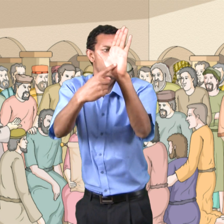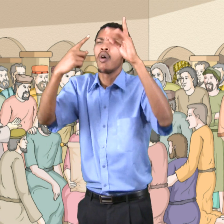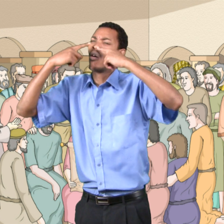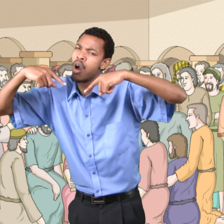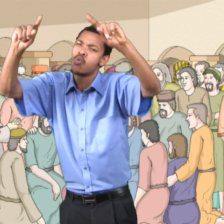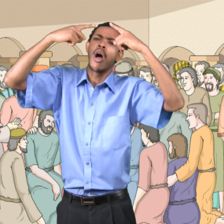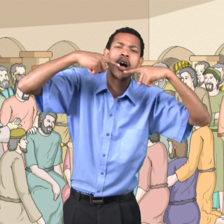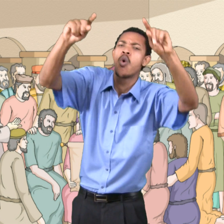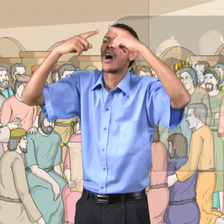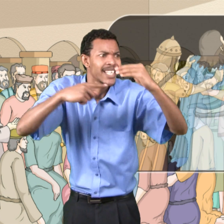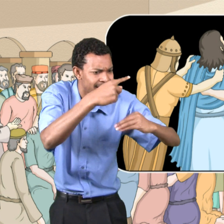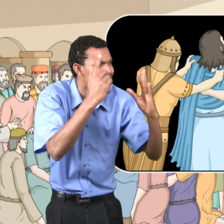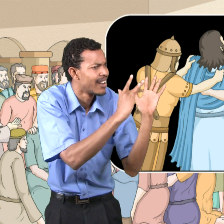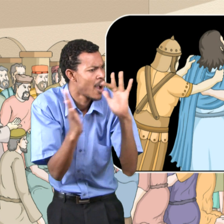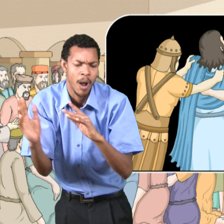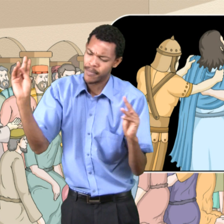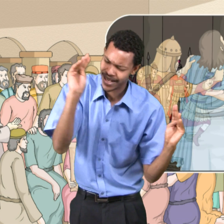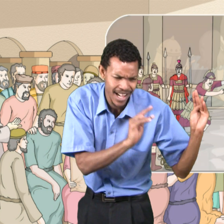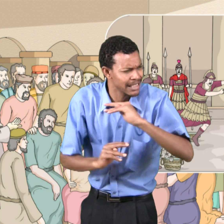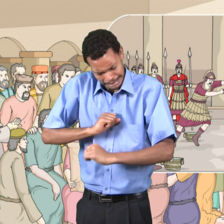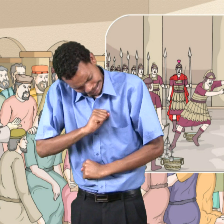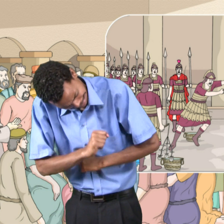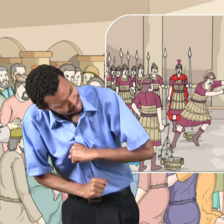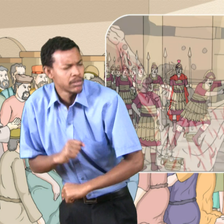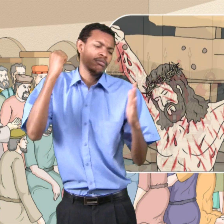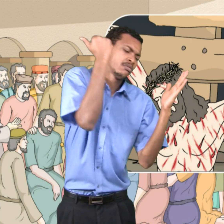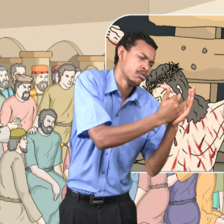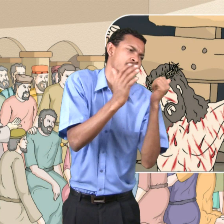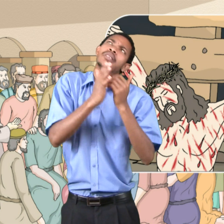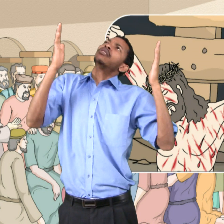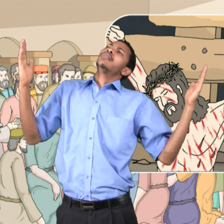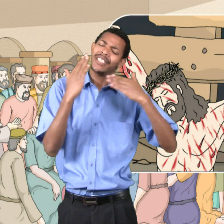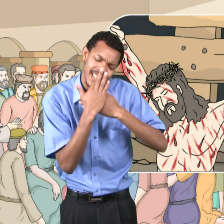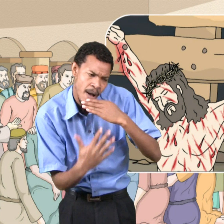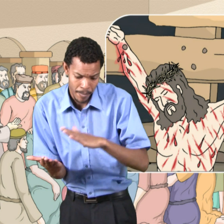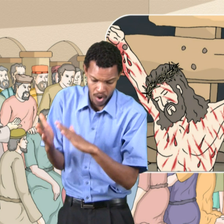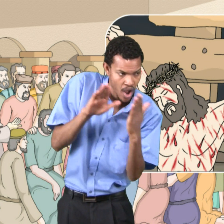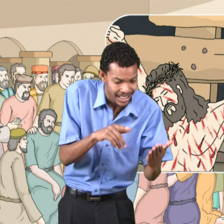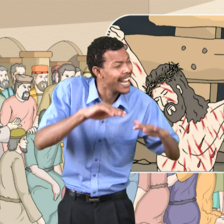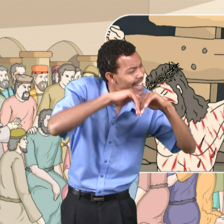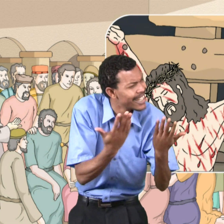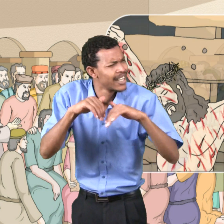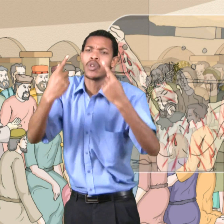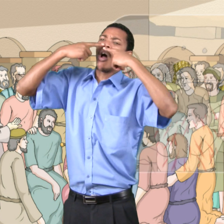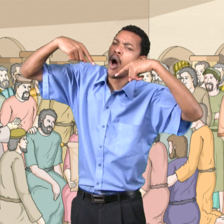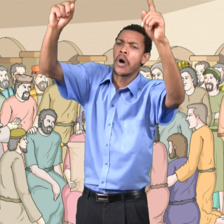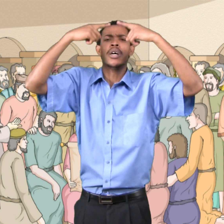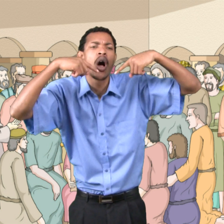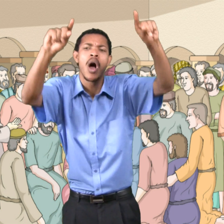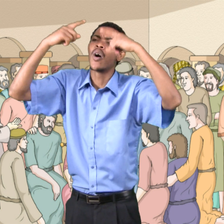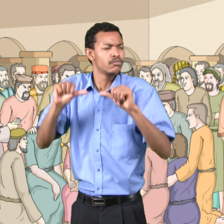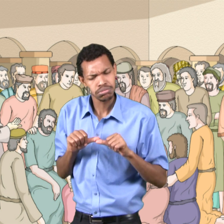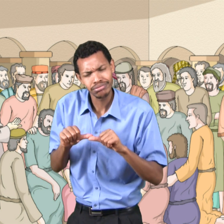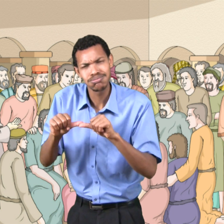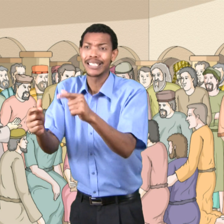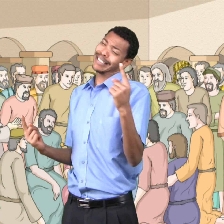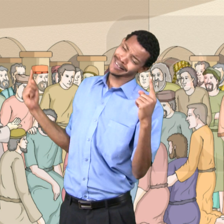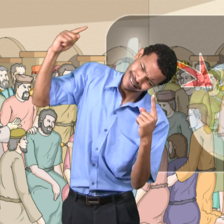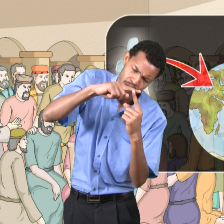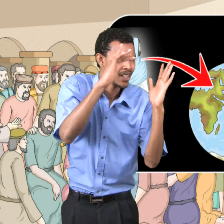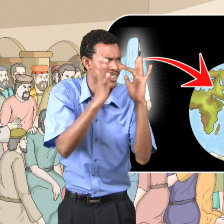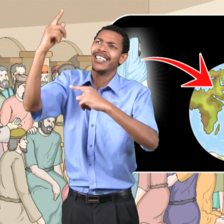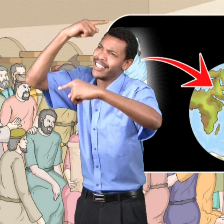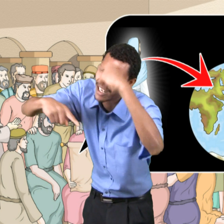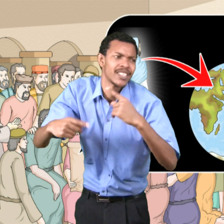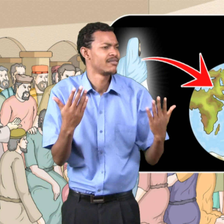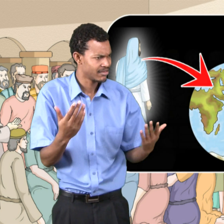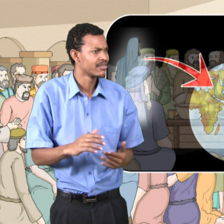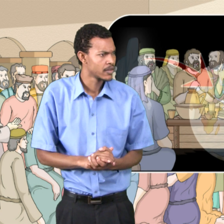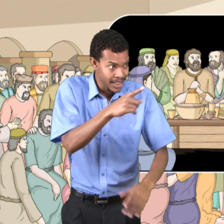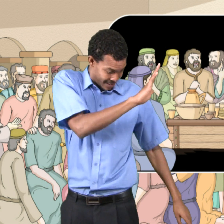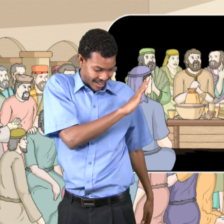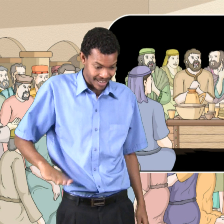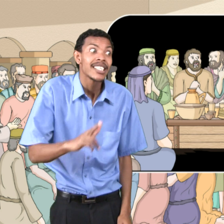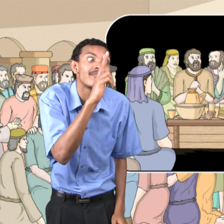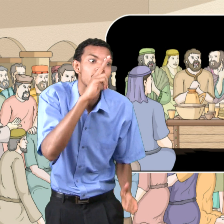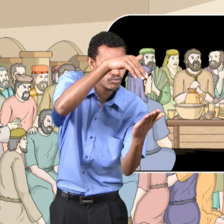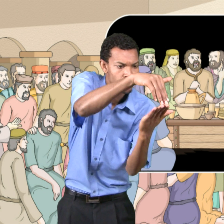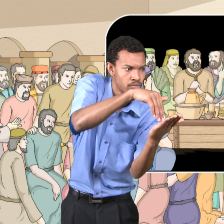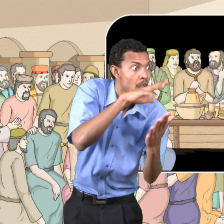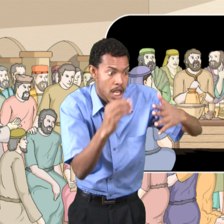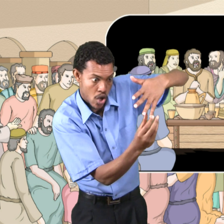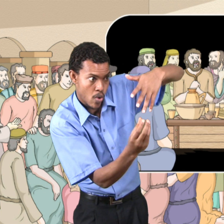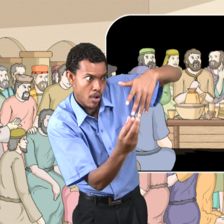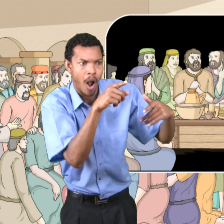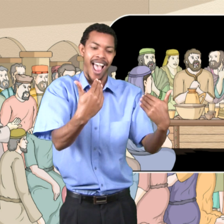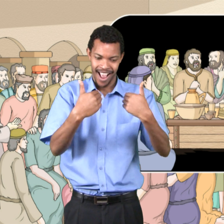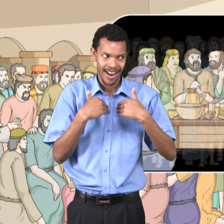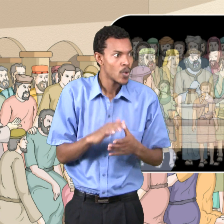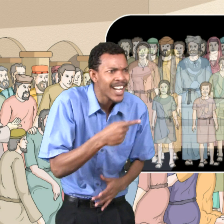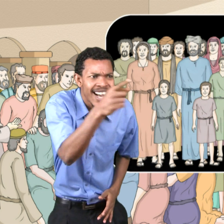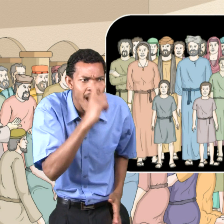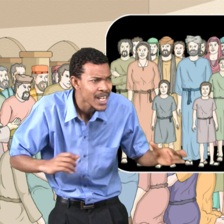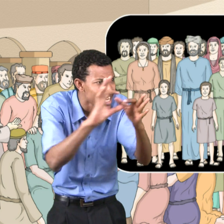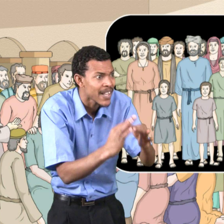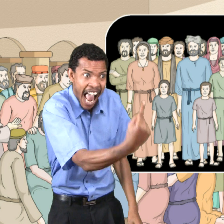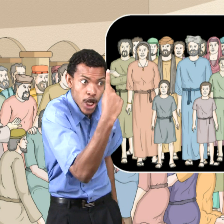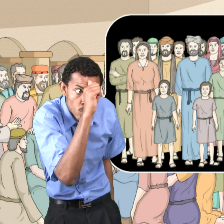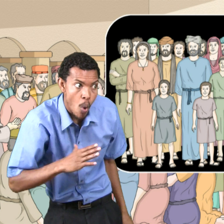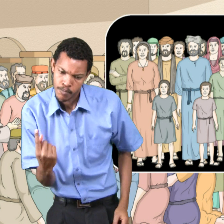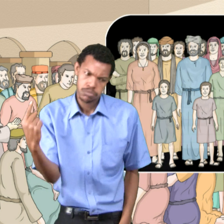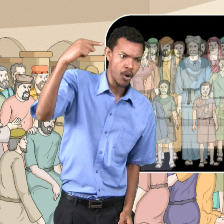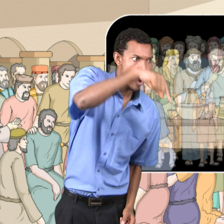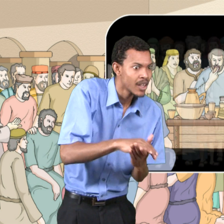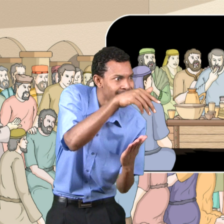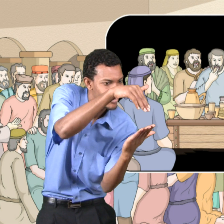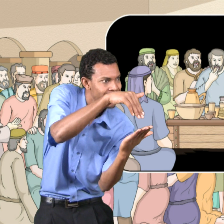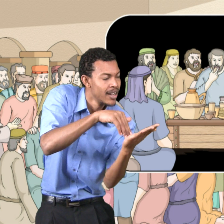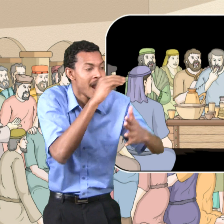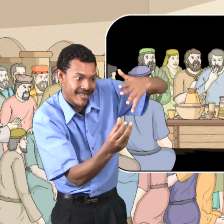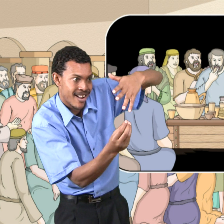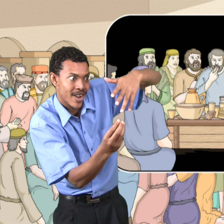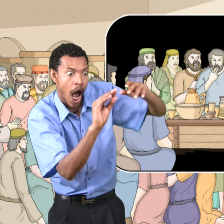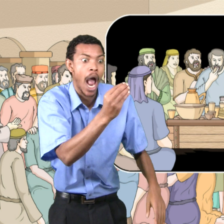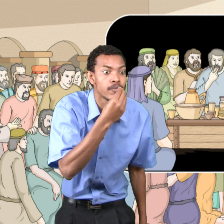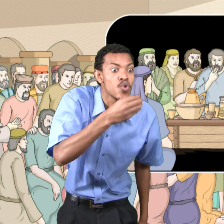For as often as you eat this bread and drink this cup, you proclaim the Lord’s death until He comes.